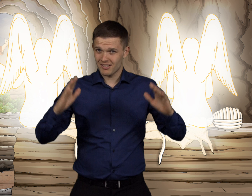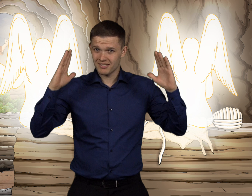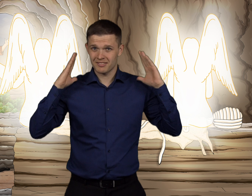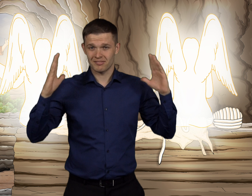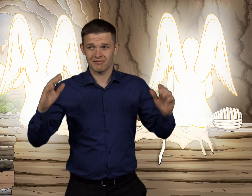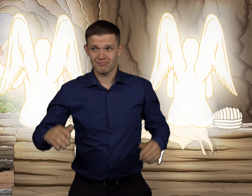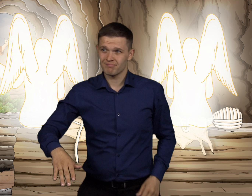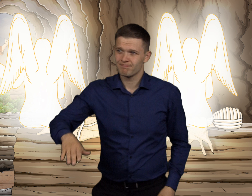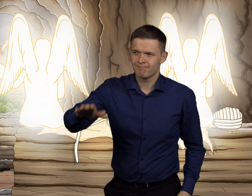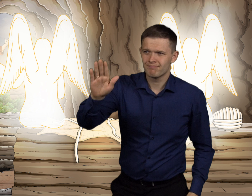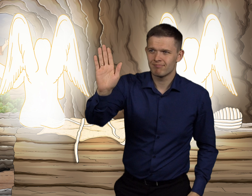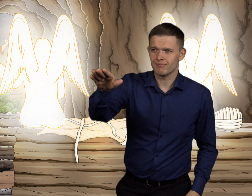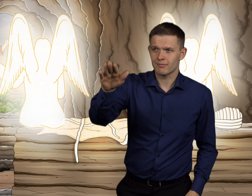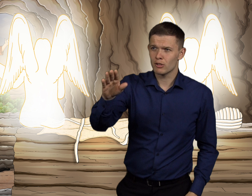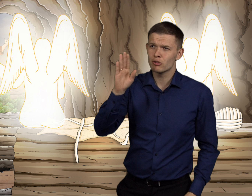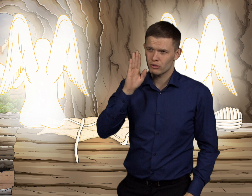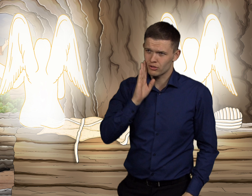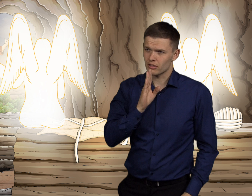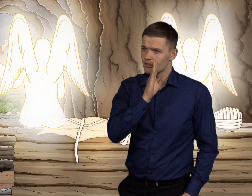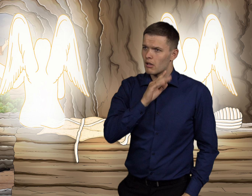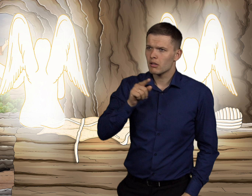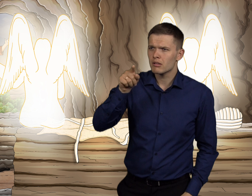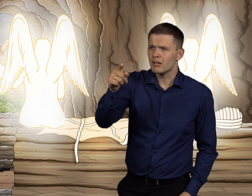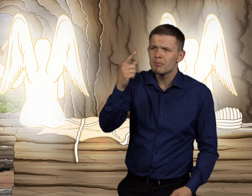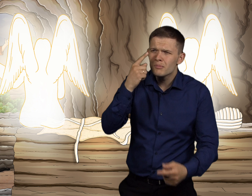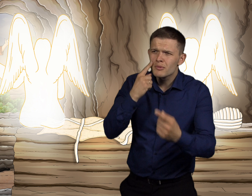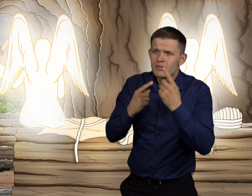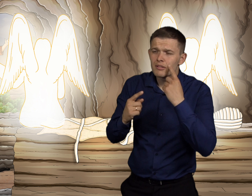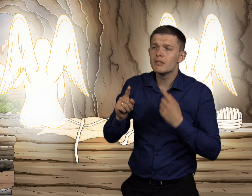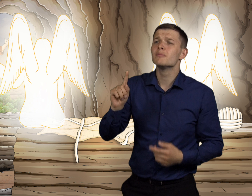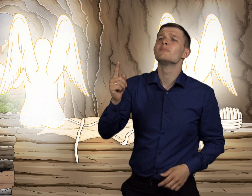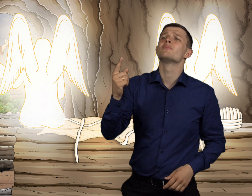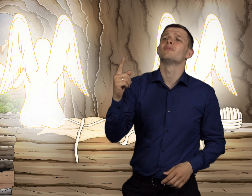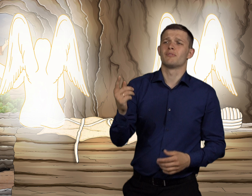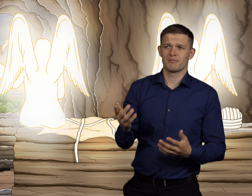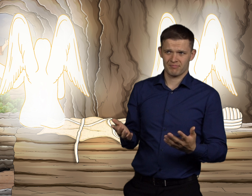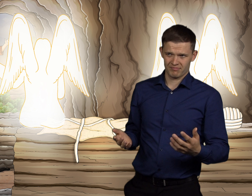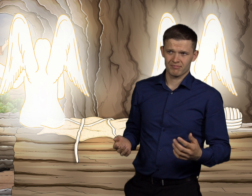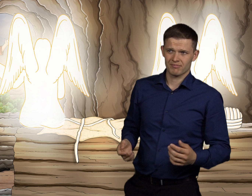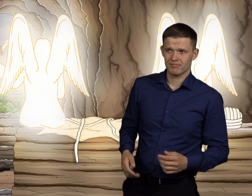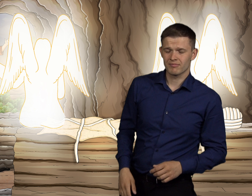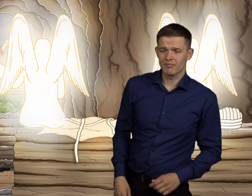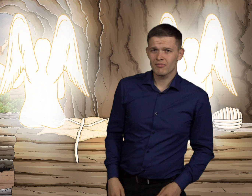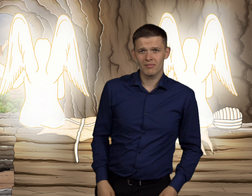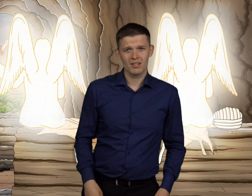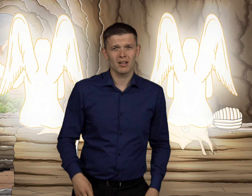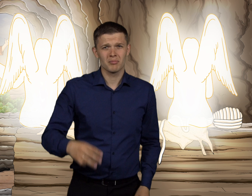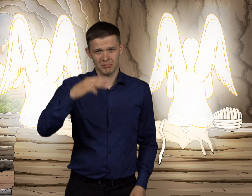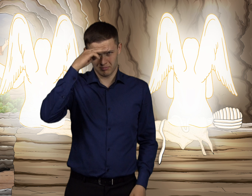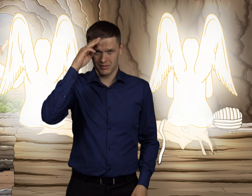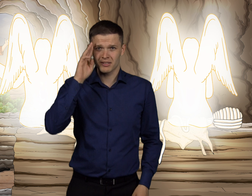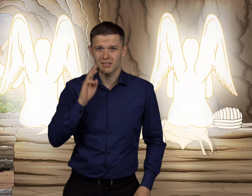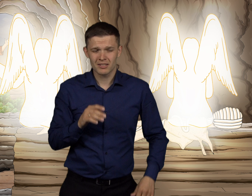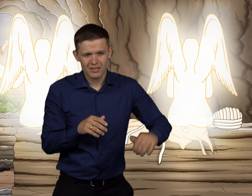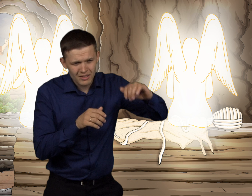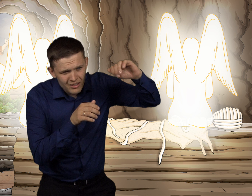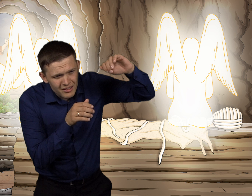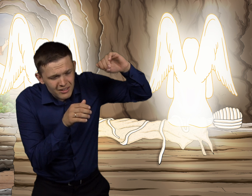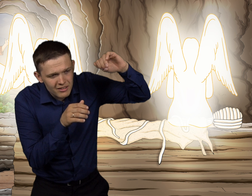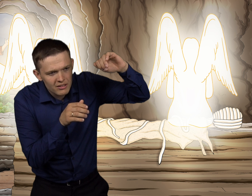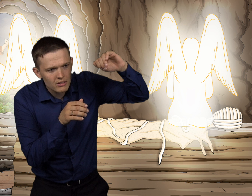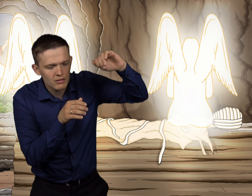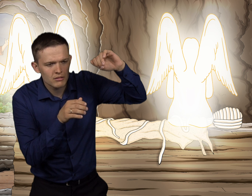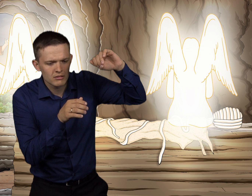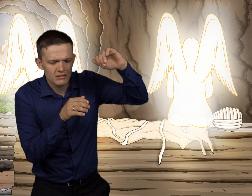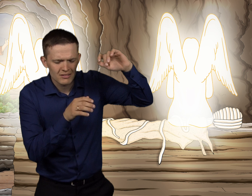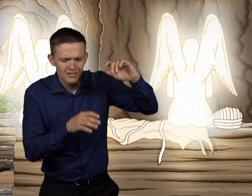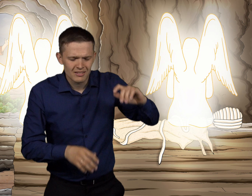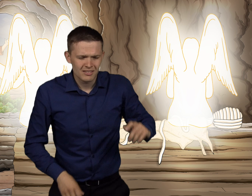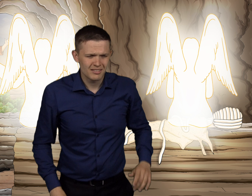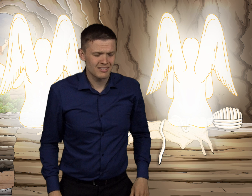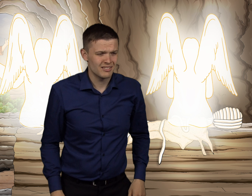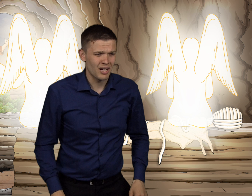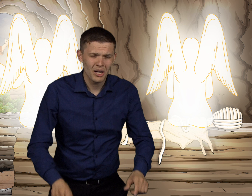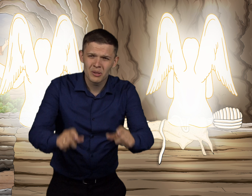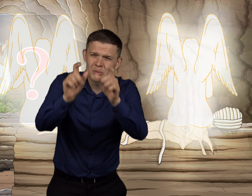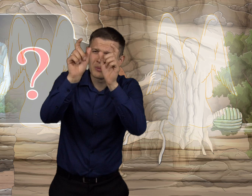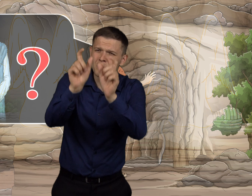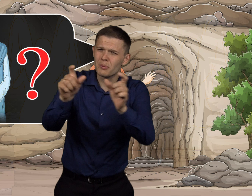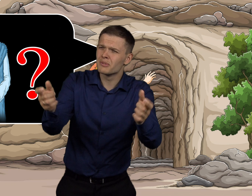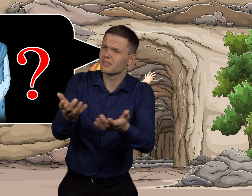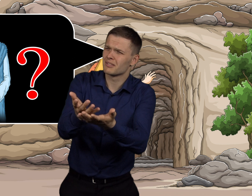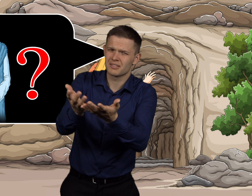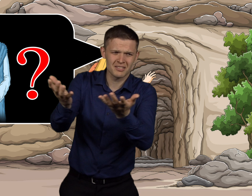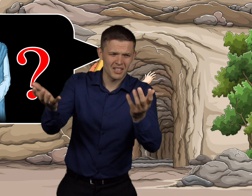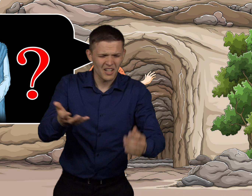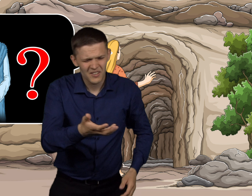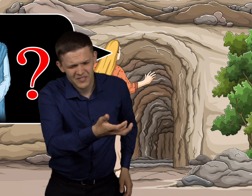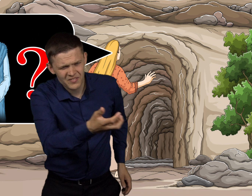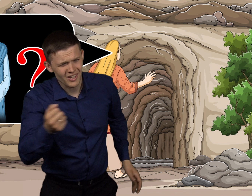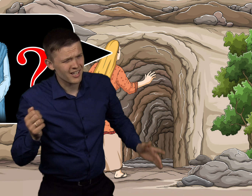“Woman, why are you weeping?” they asked.